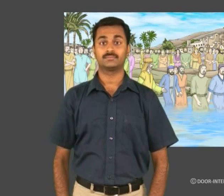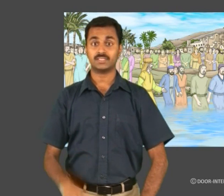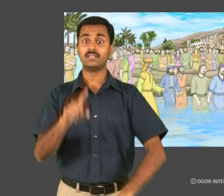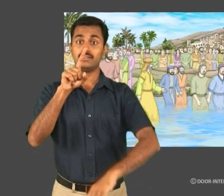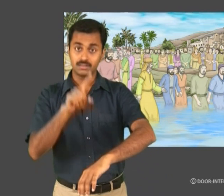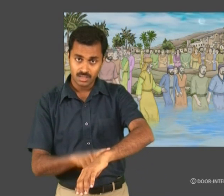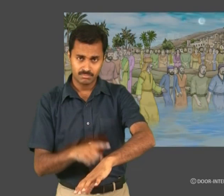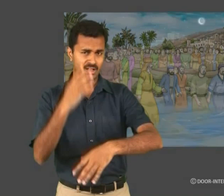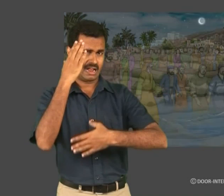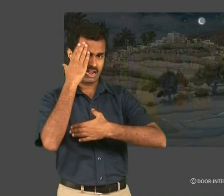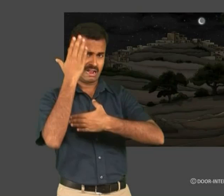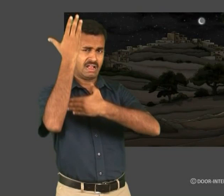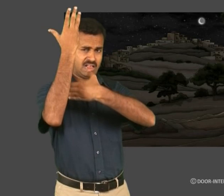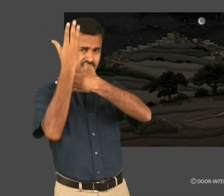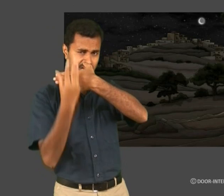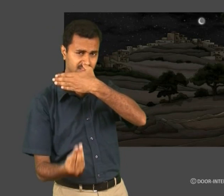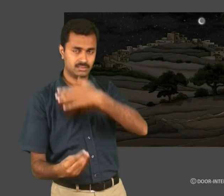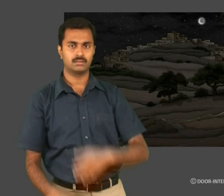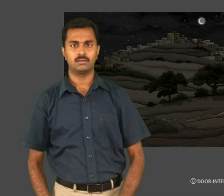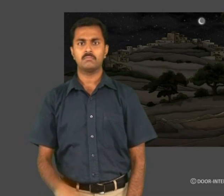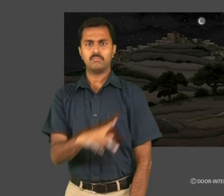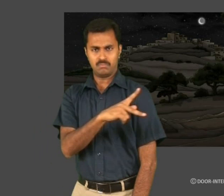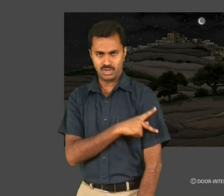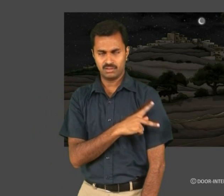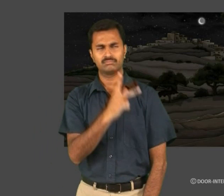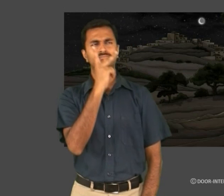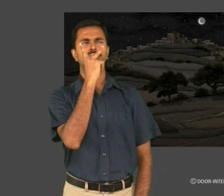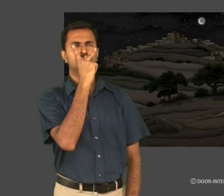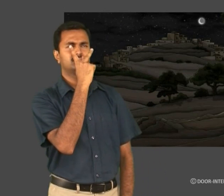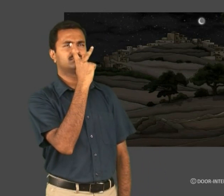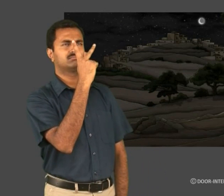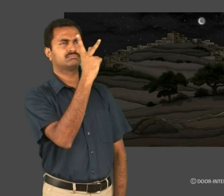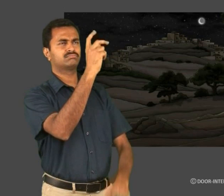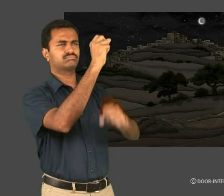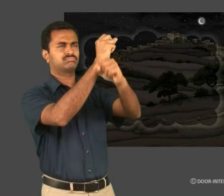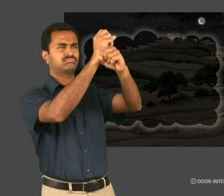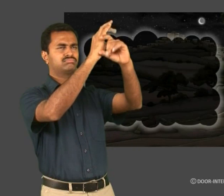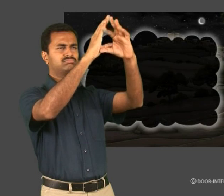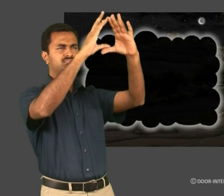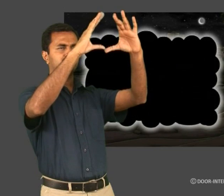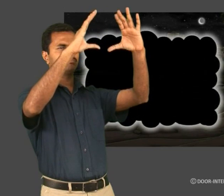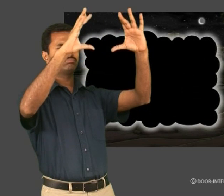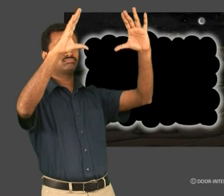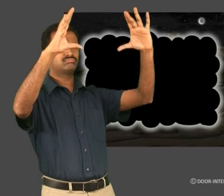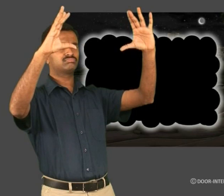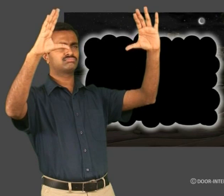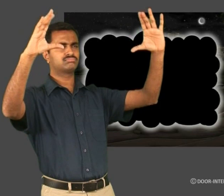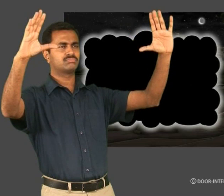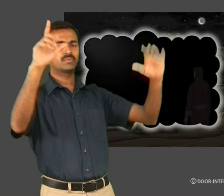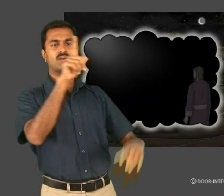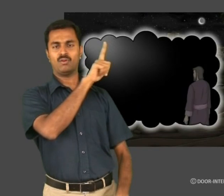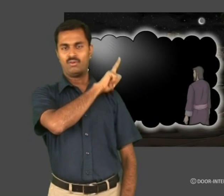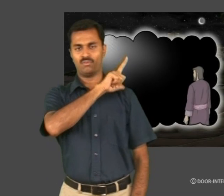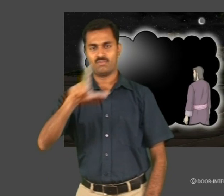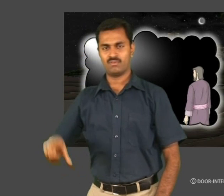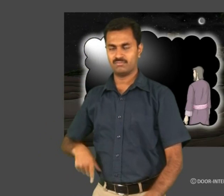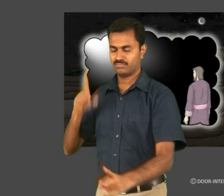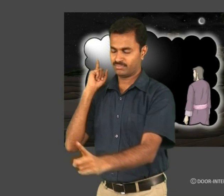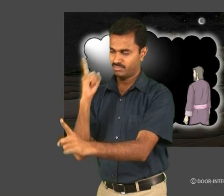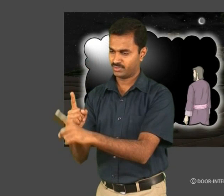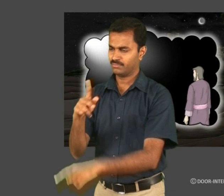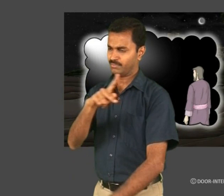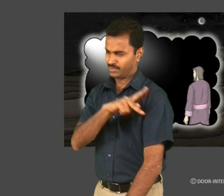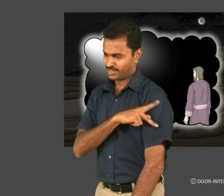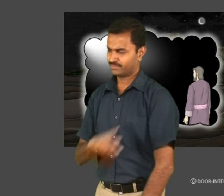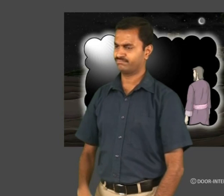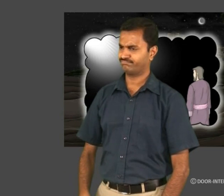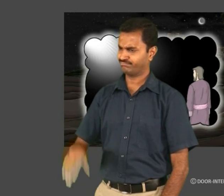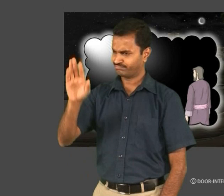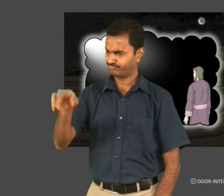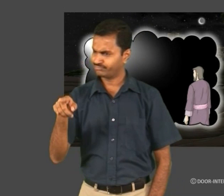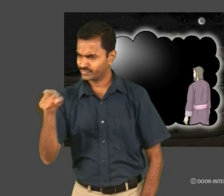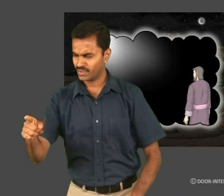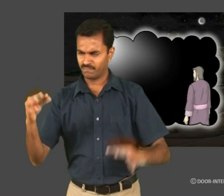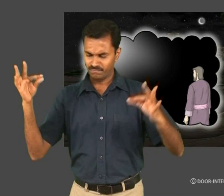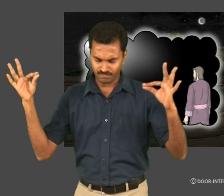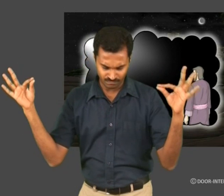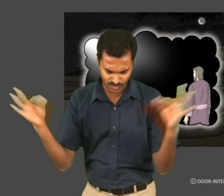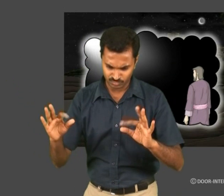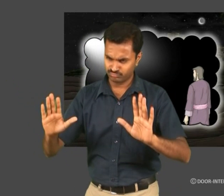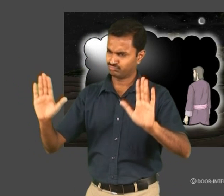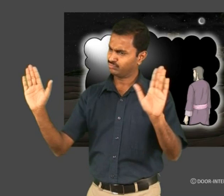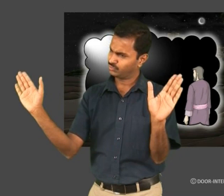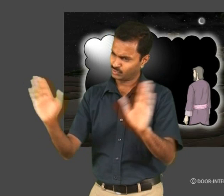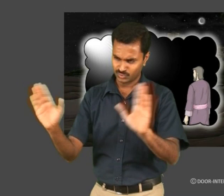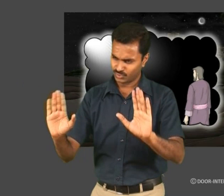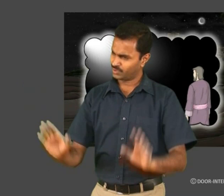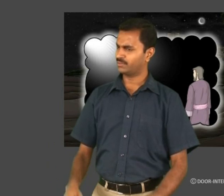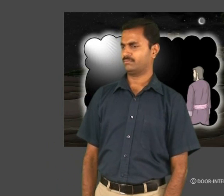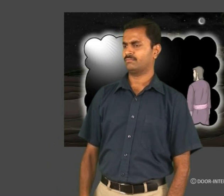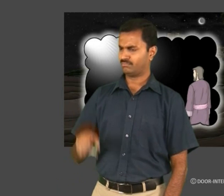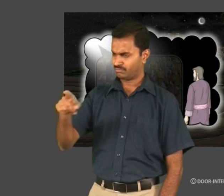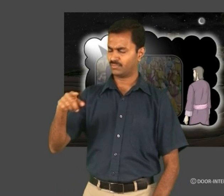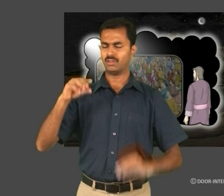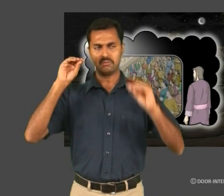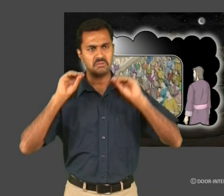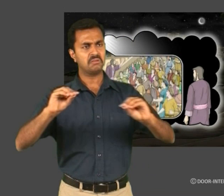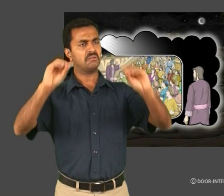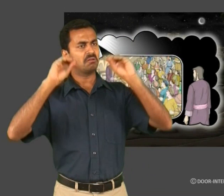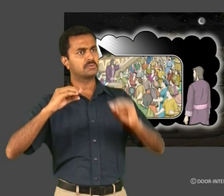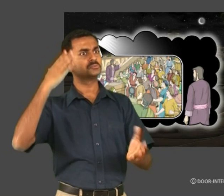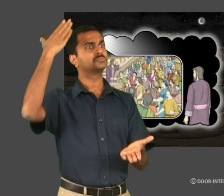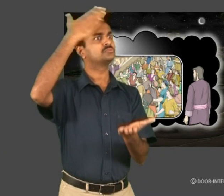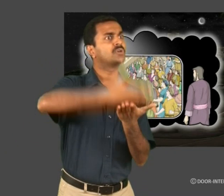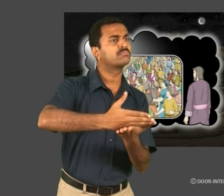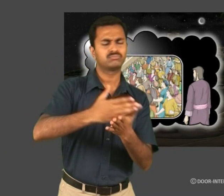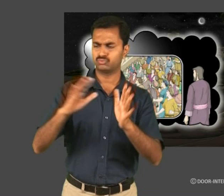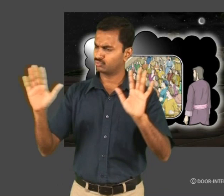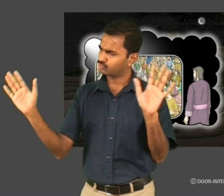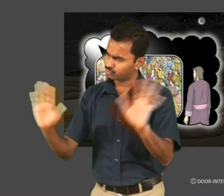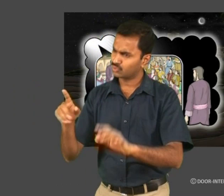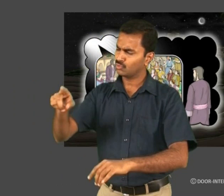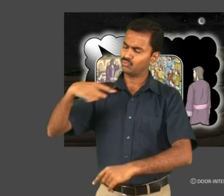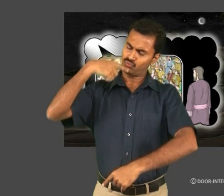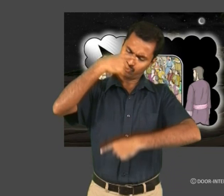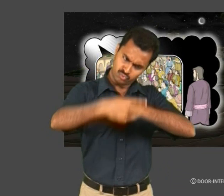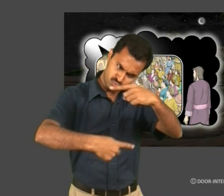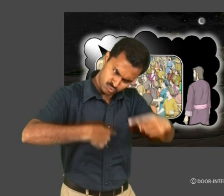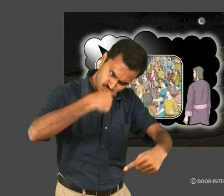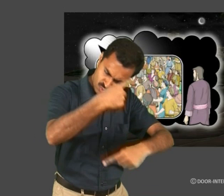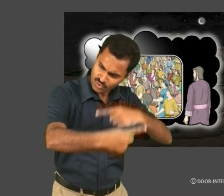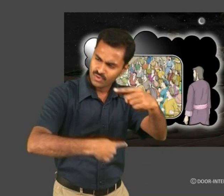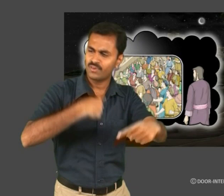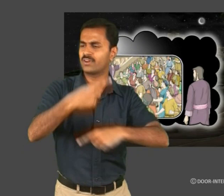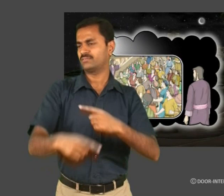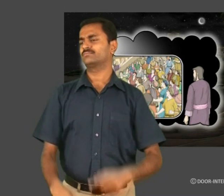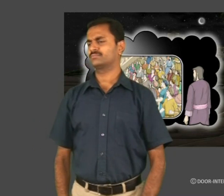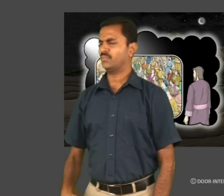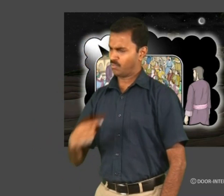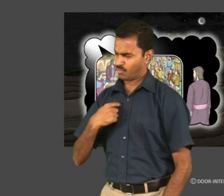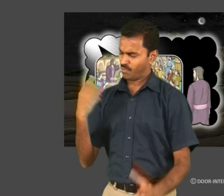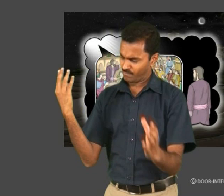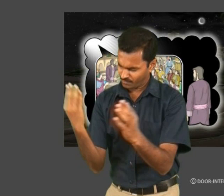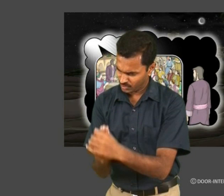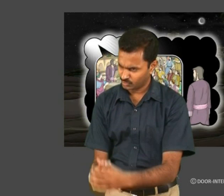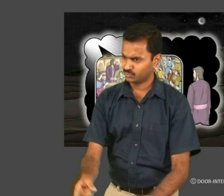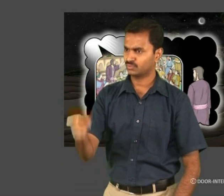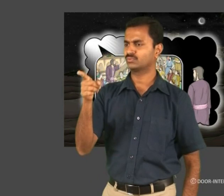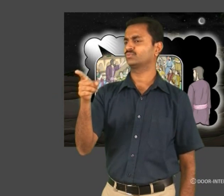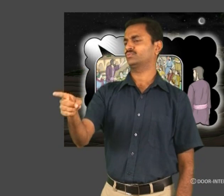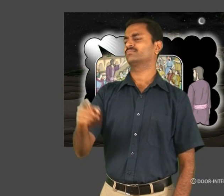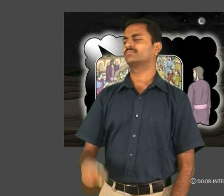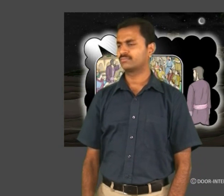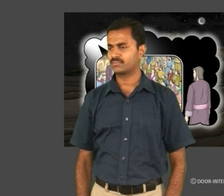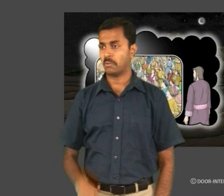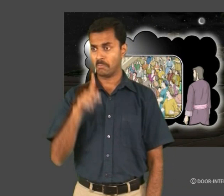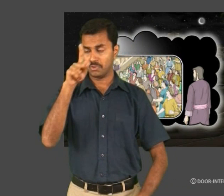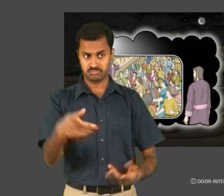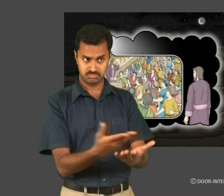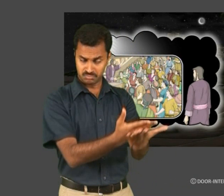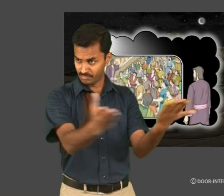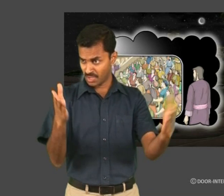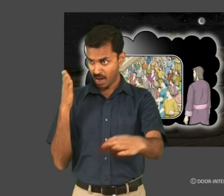One night the Lord spoke to Paul in a vision: “Do not be afraid; keep on speaking; do not be silent.